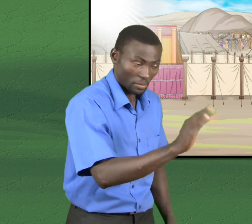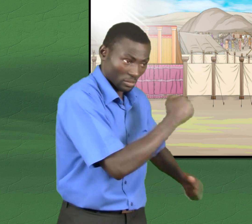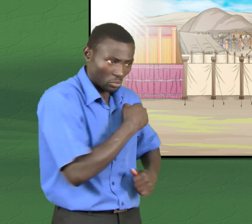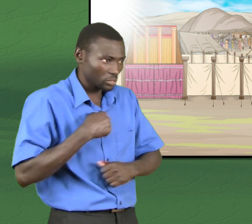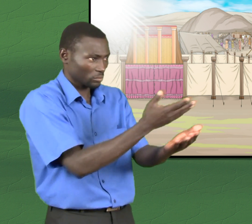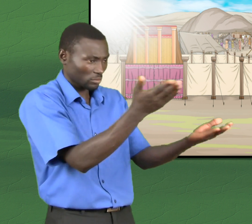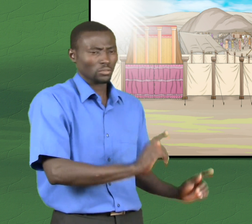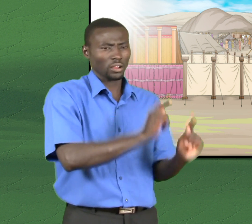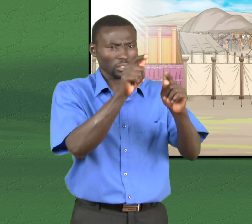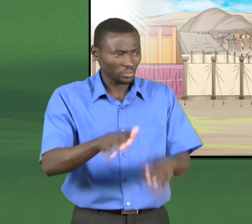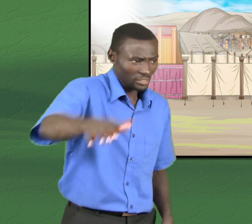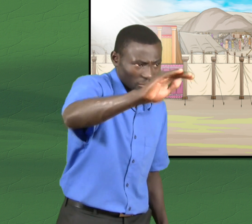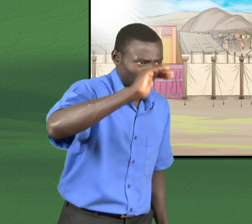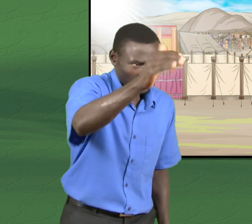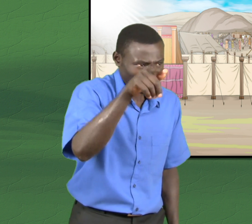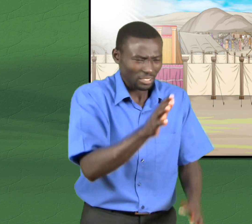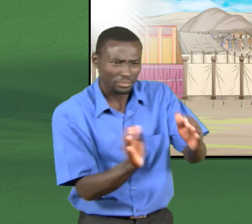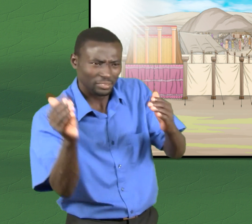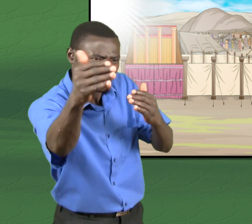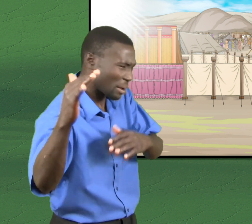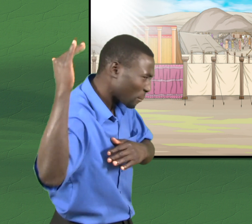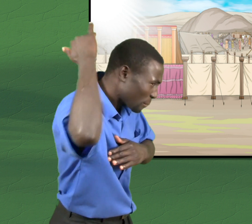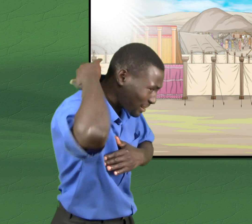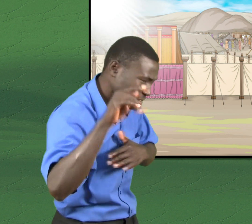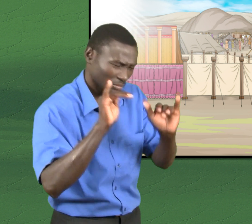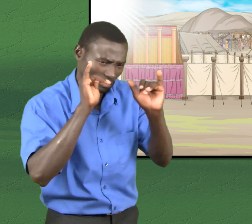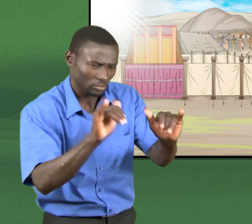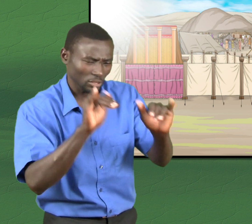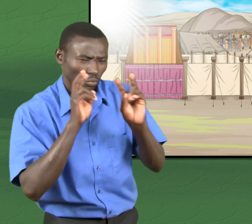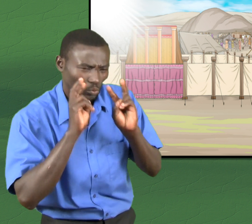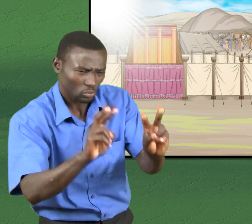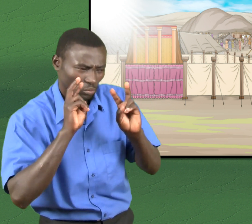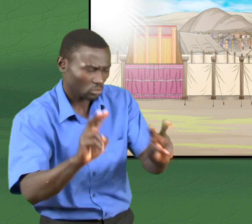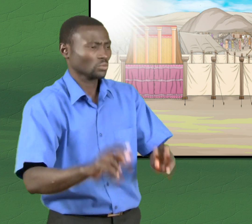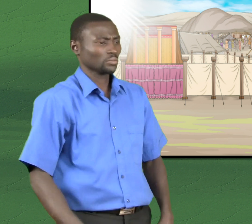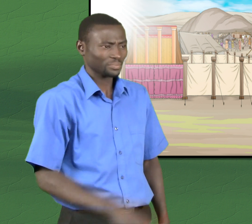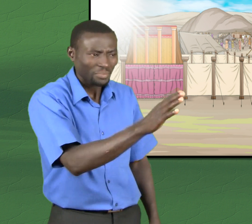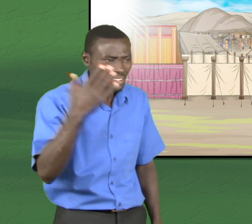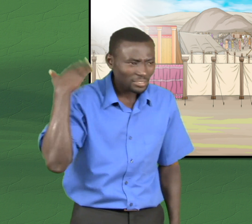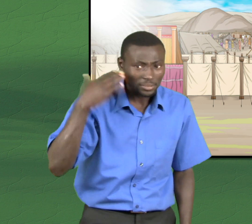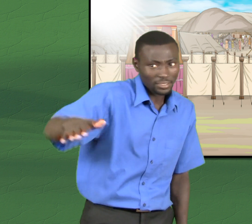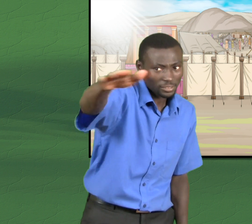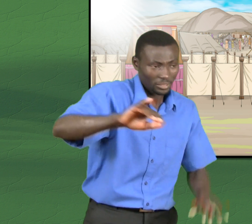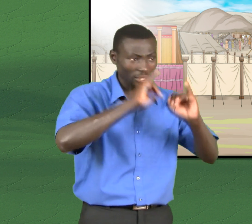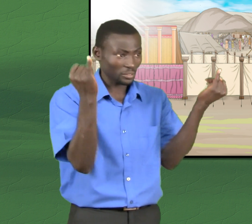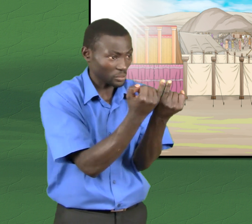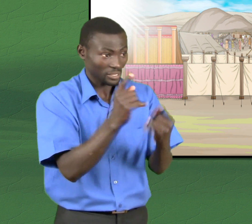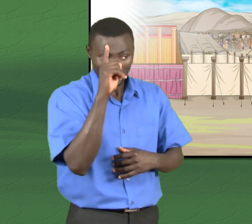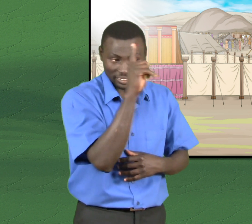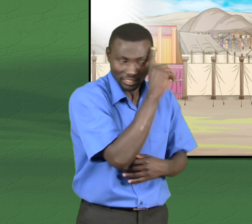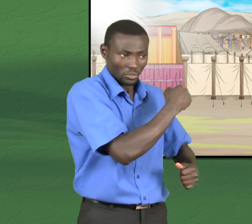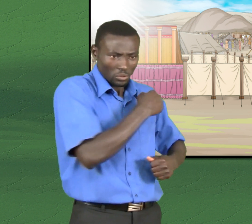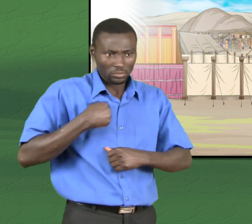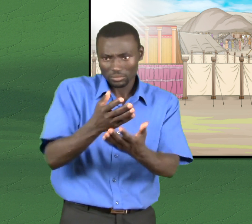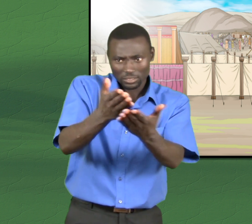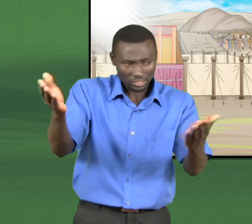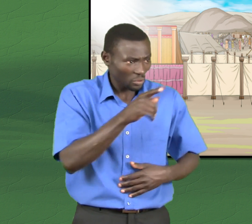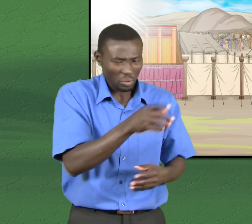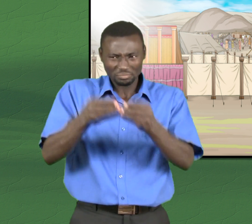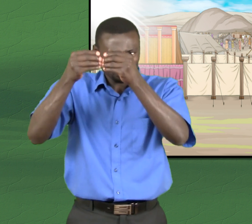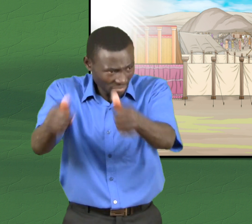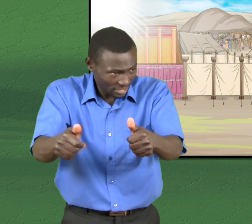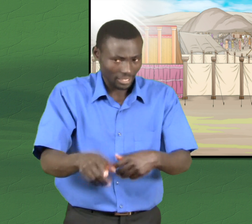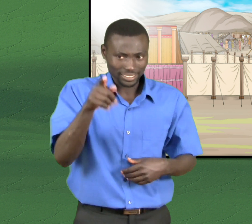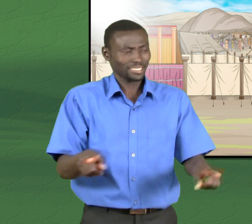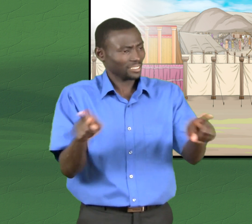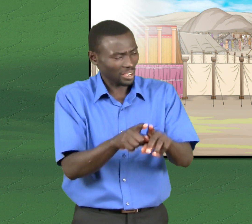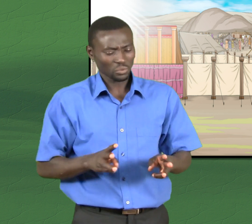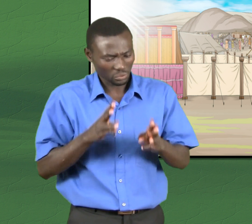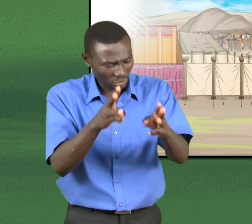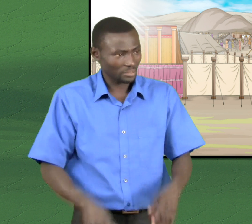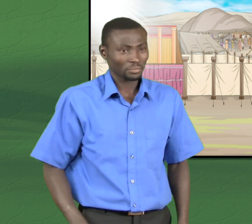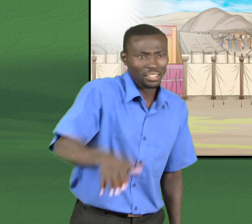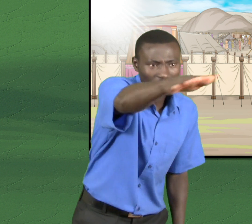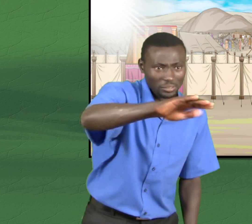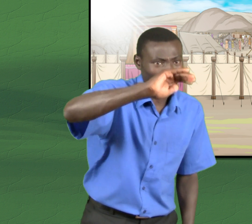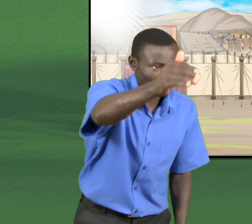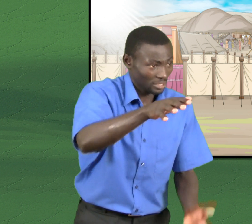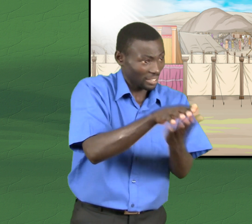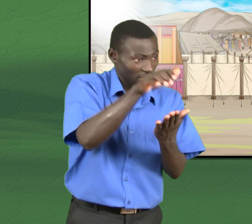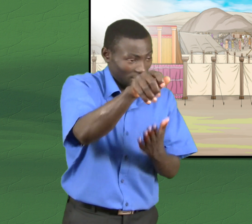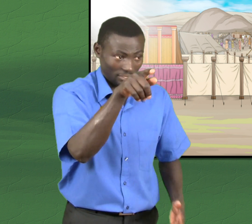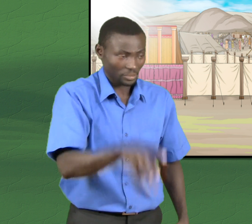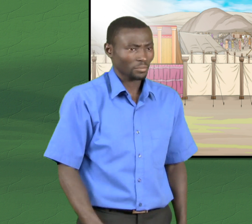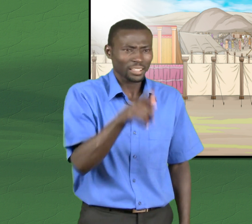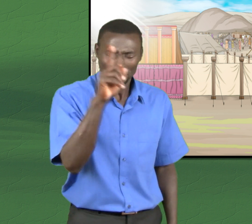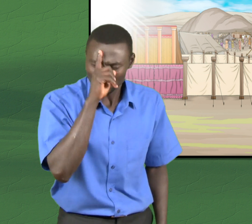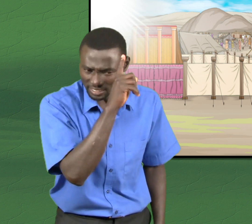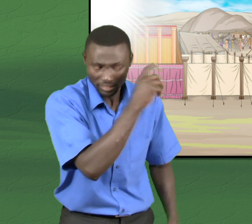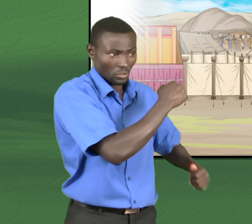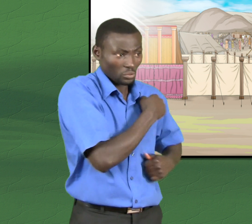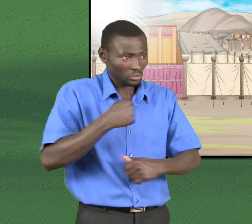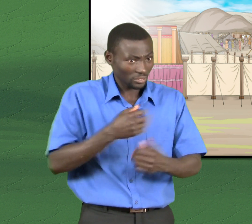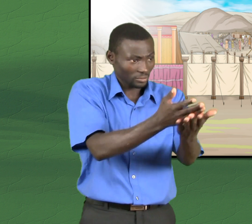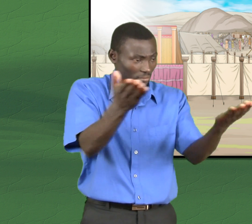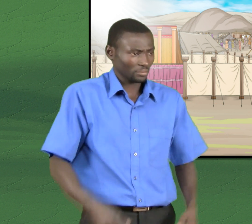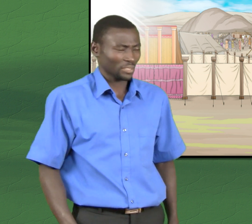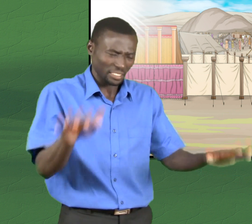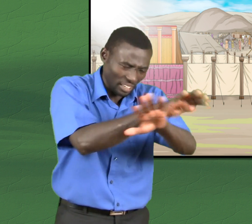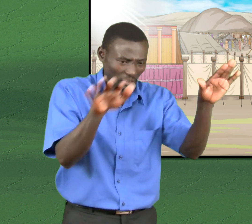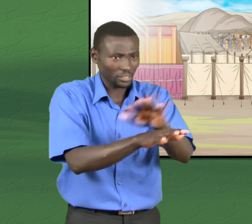See, I have delivered into your hand the king of Ai, his people, his city, and his land.